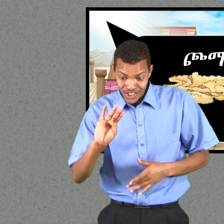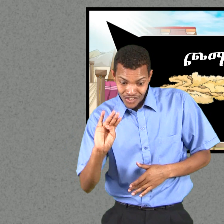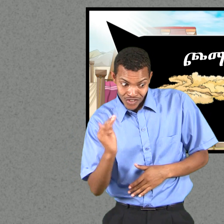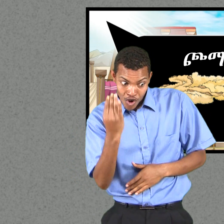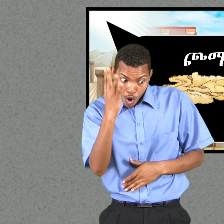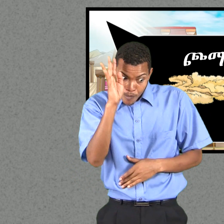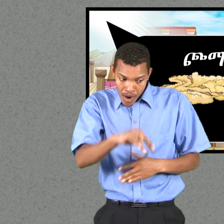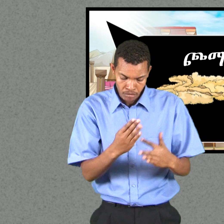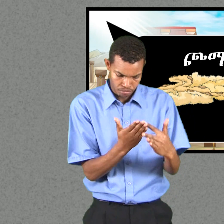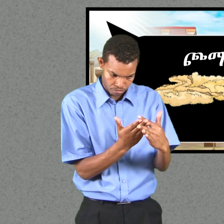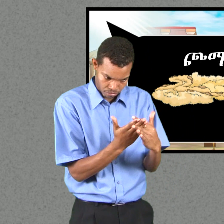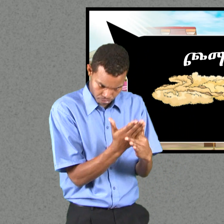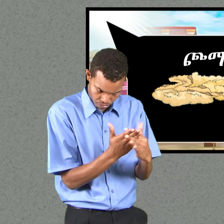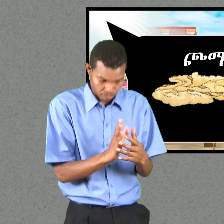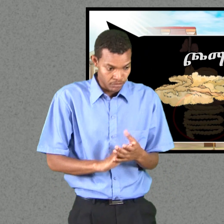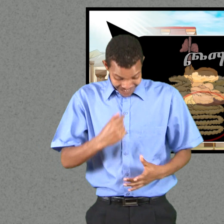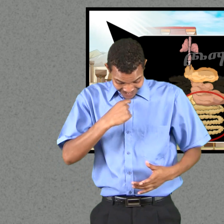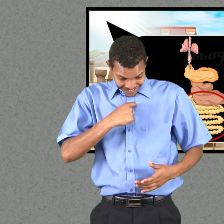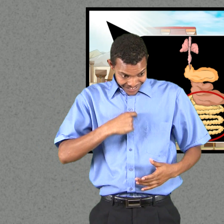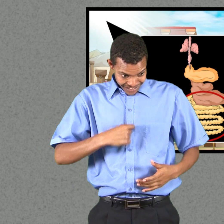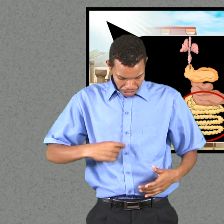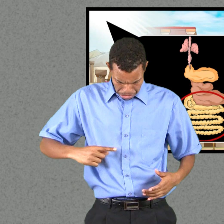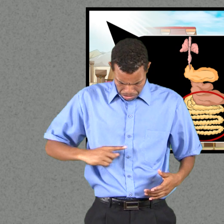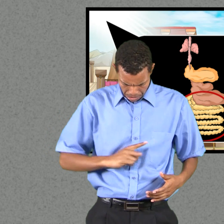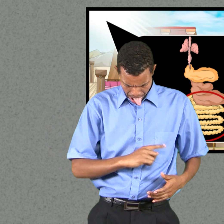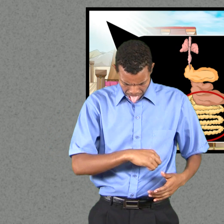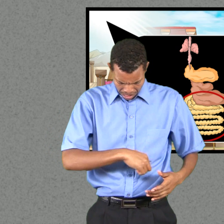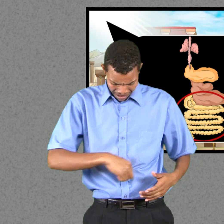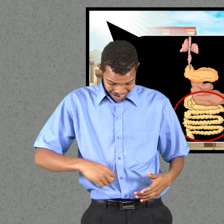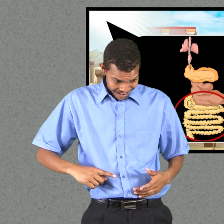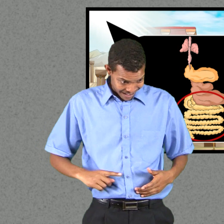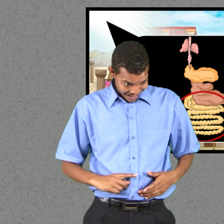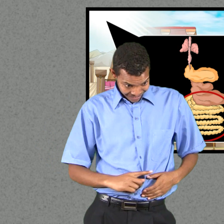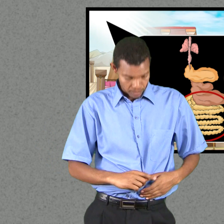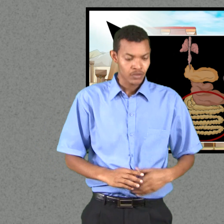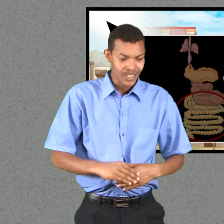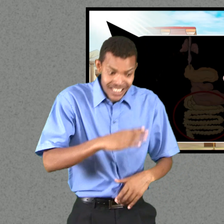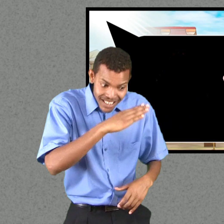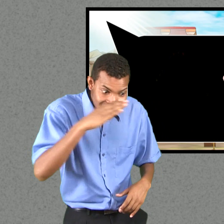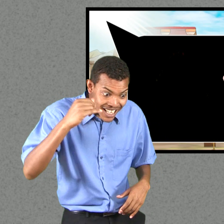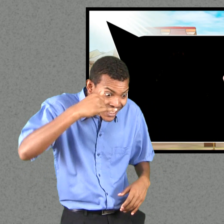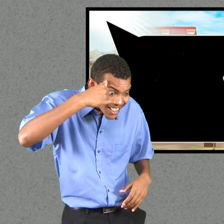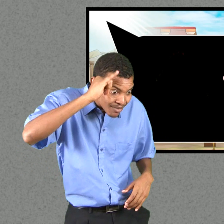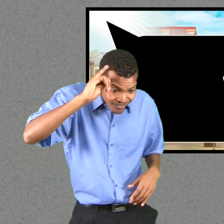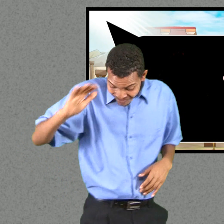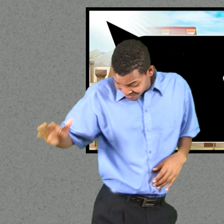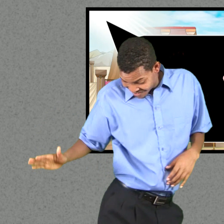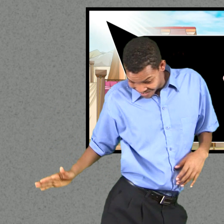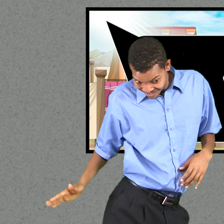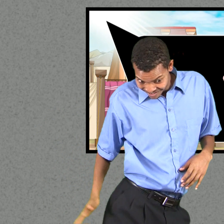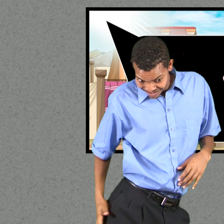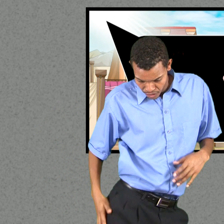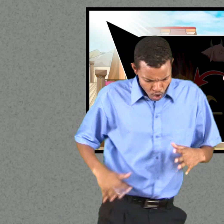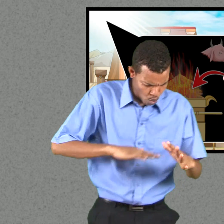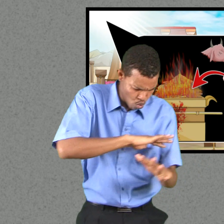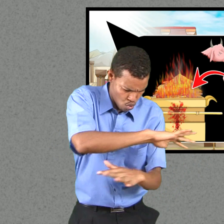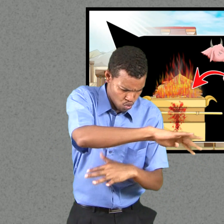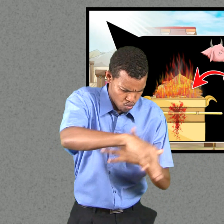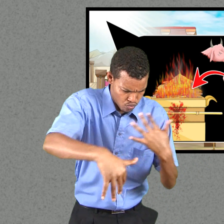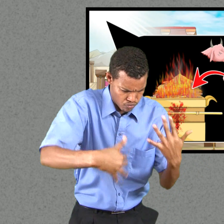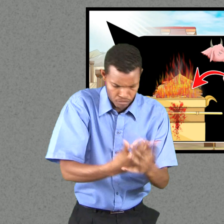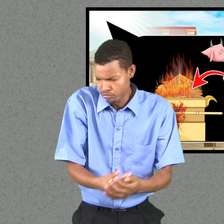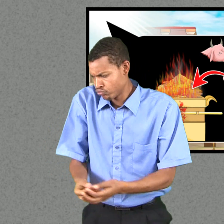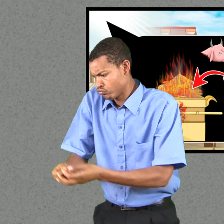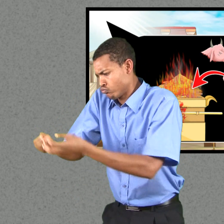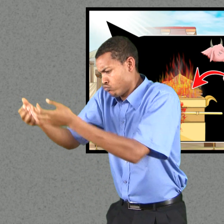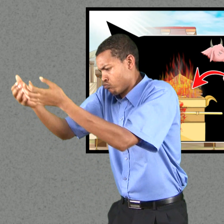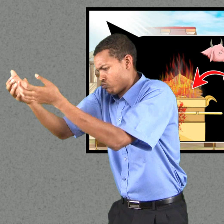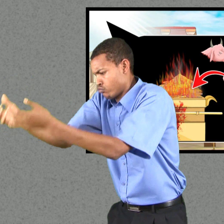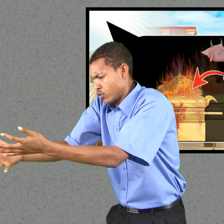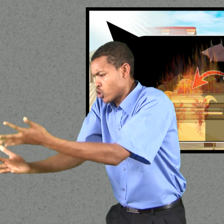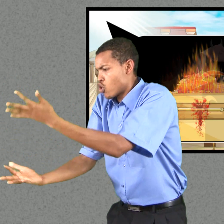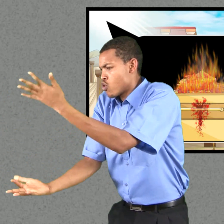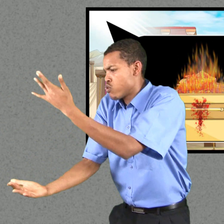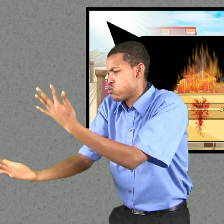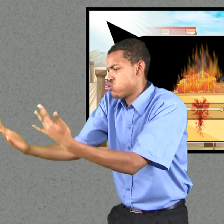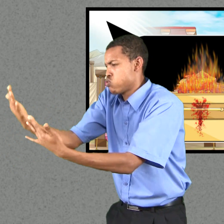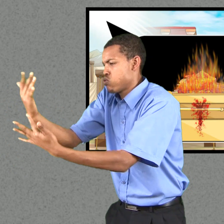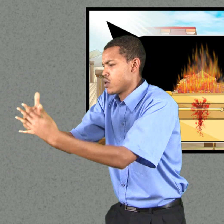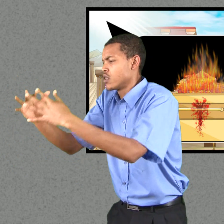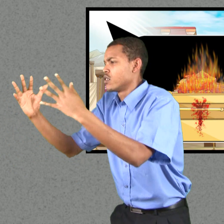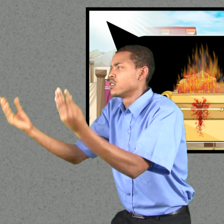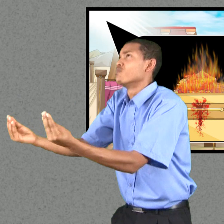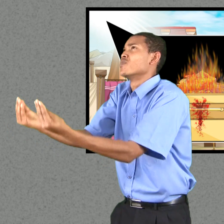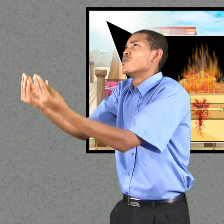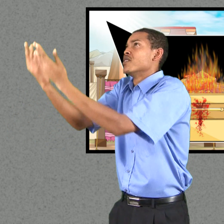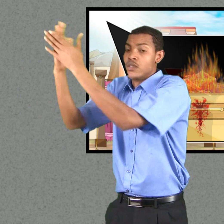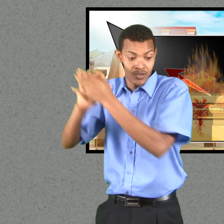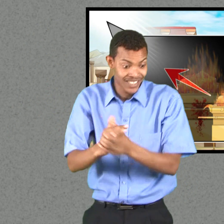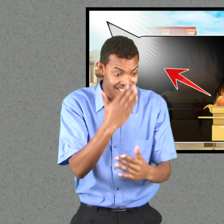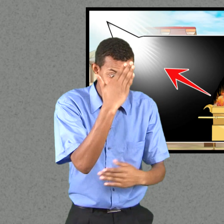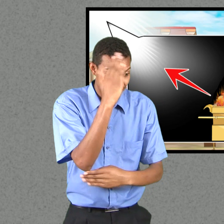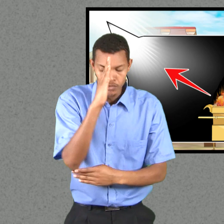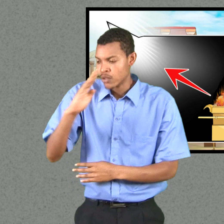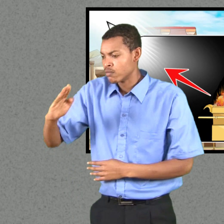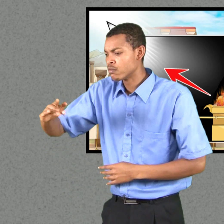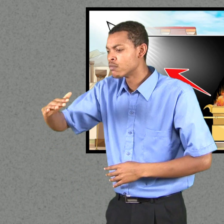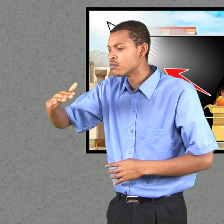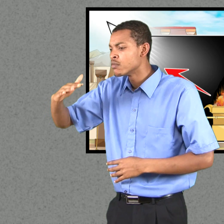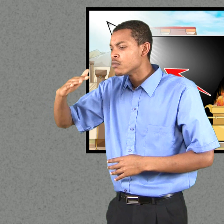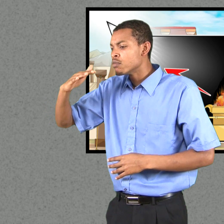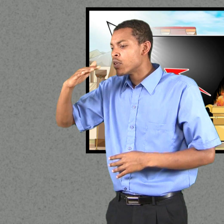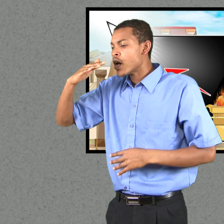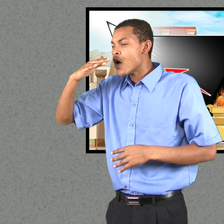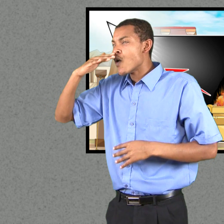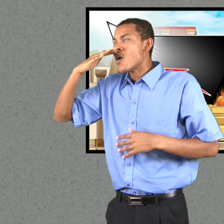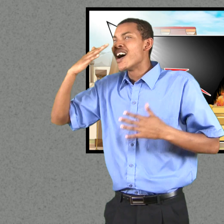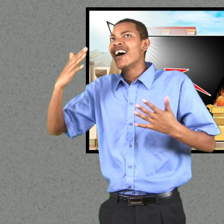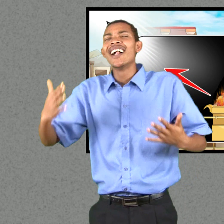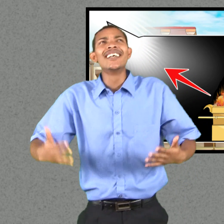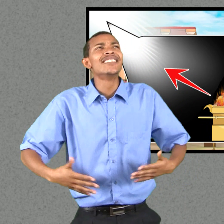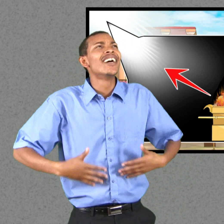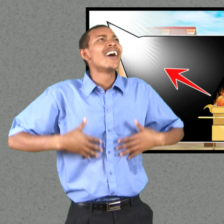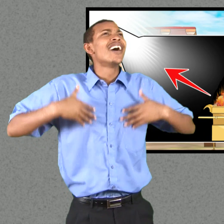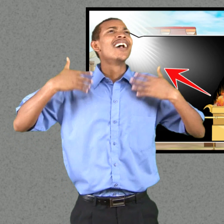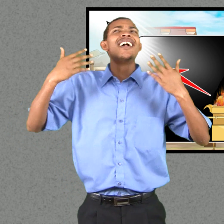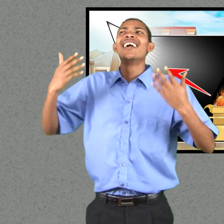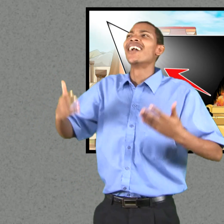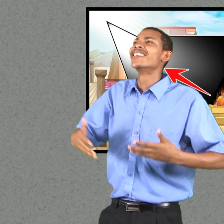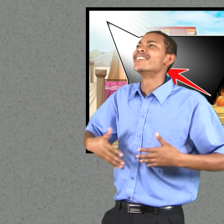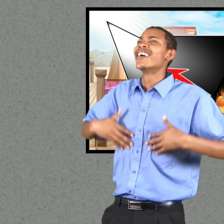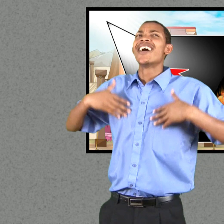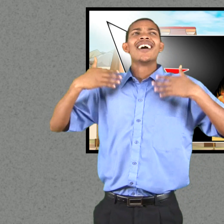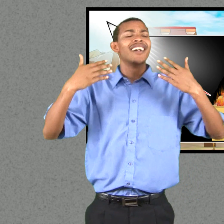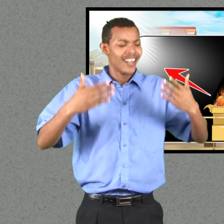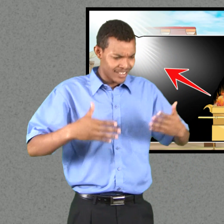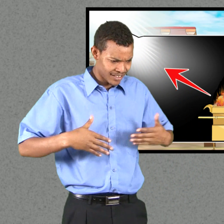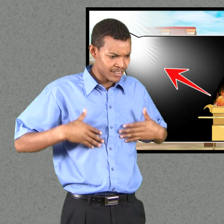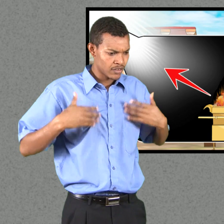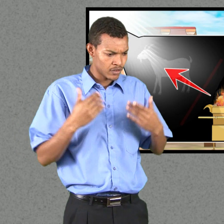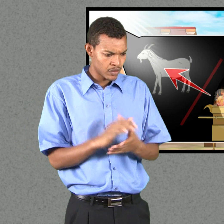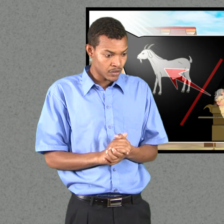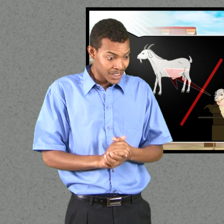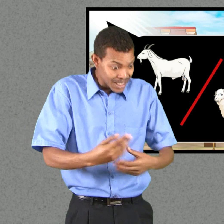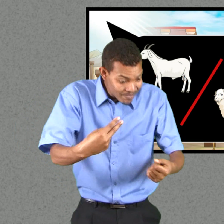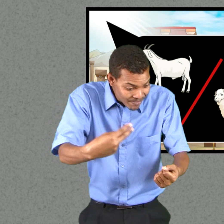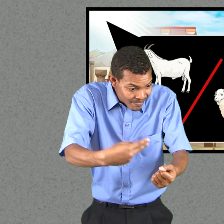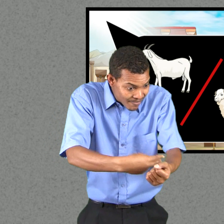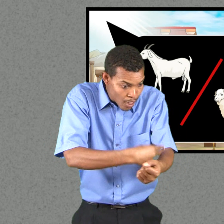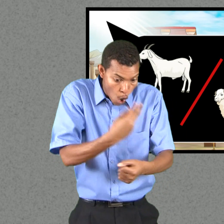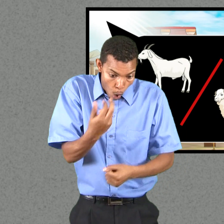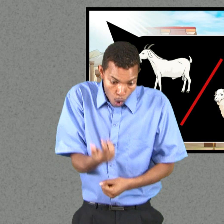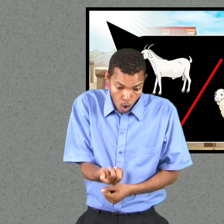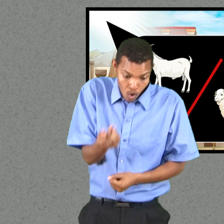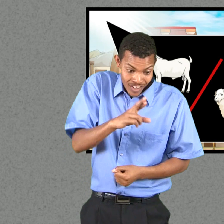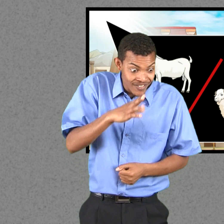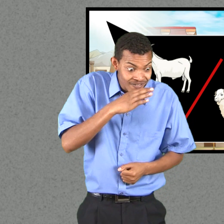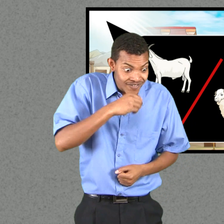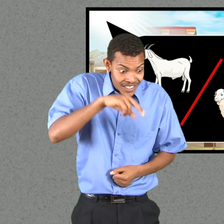The entrails and legs must be washed with water, and the priest shall burn all of it on the altar as a burnt offering, an offering made by fire, a pleasing aroma to the LORD.